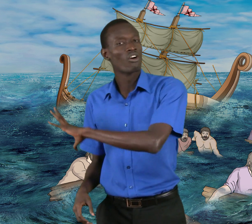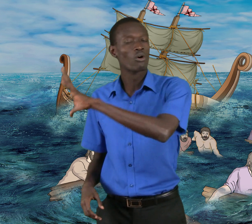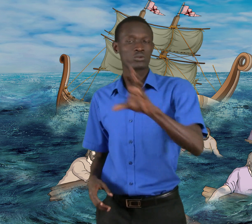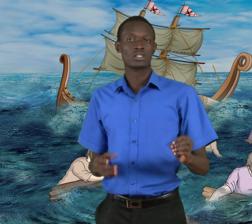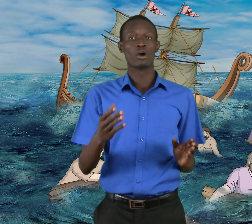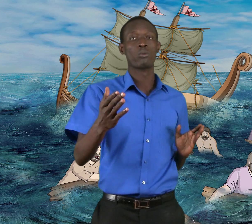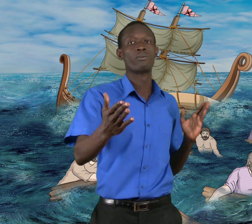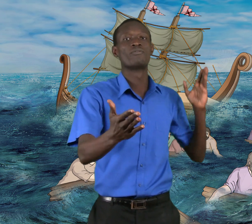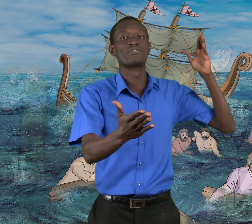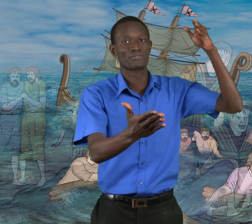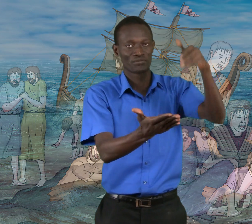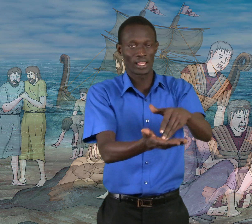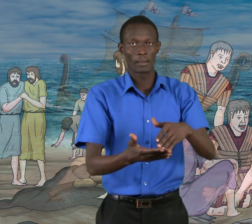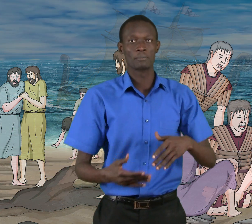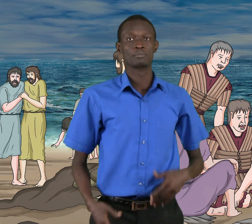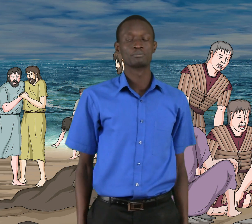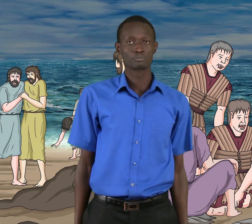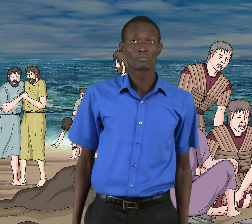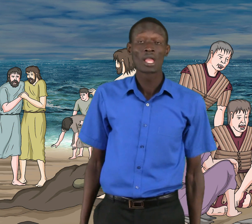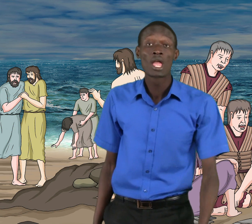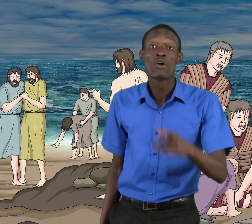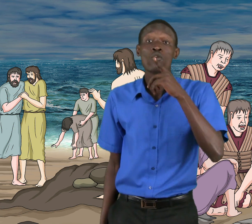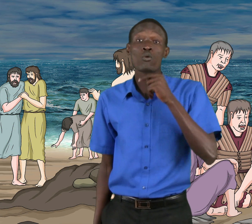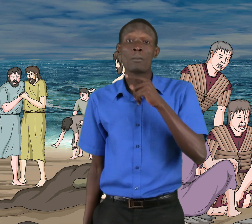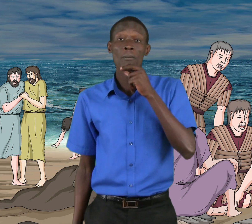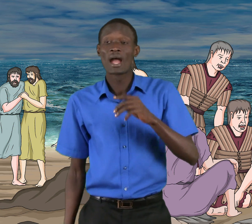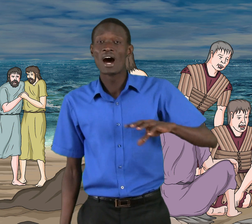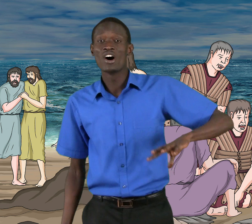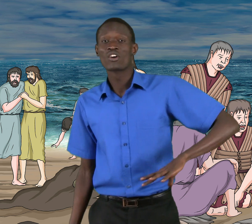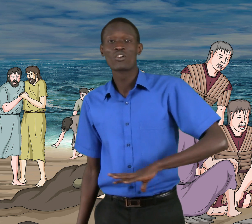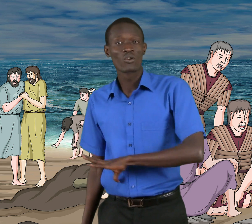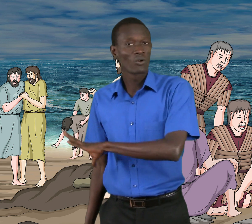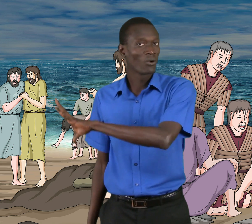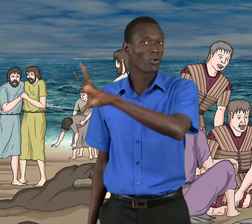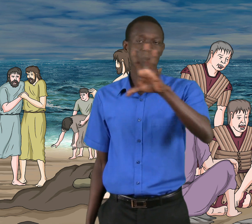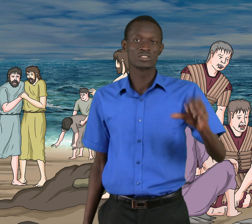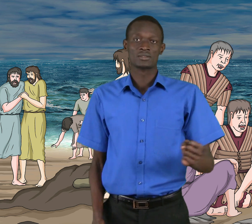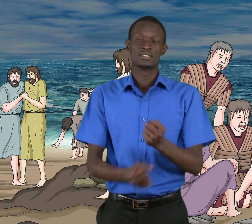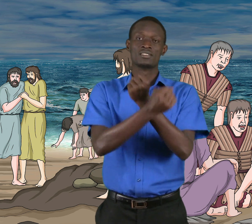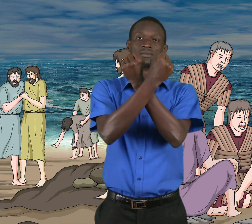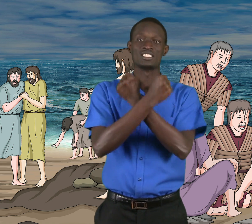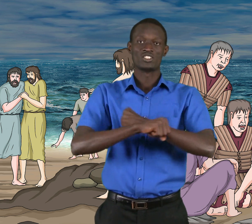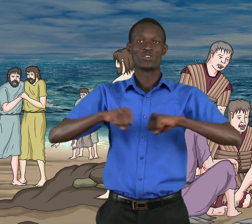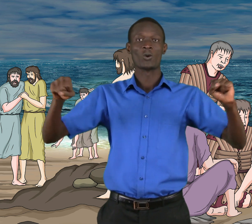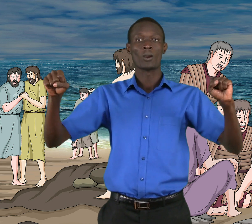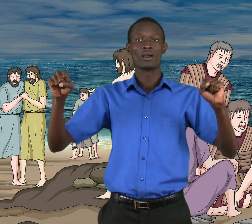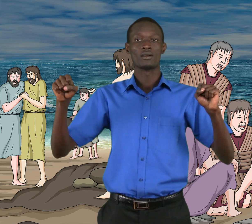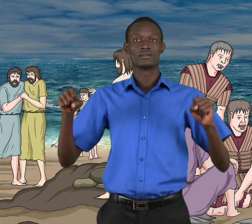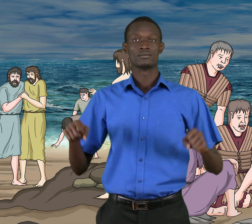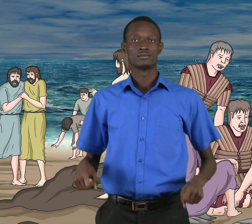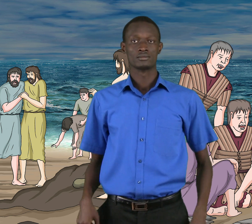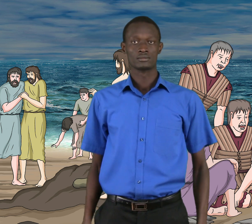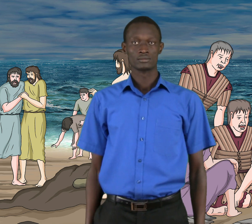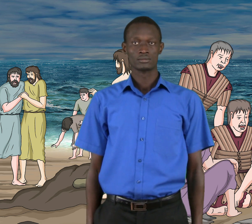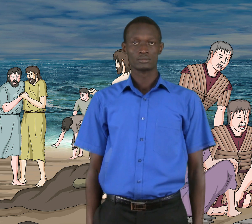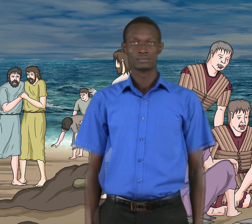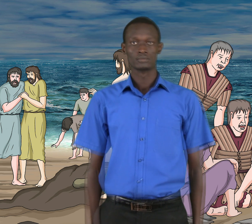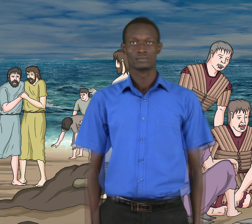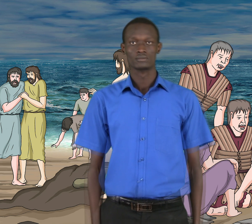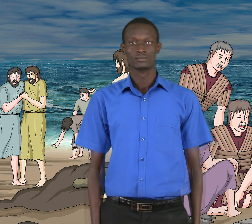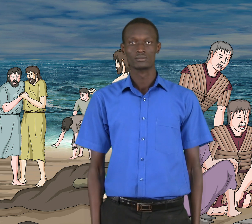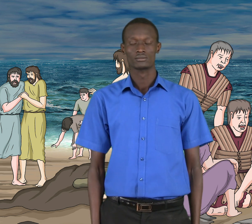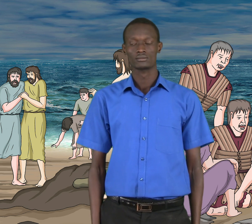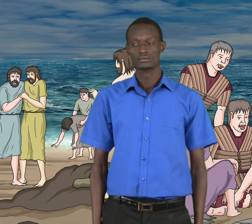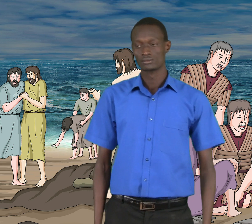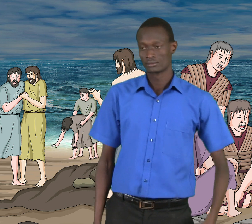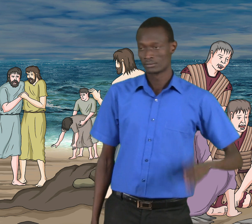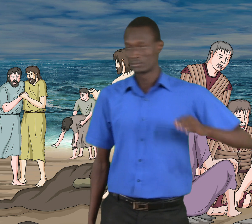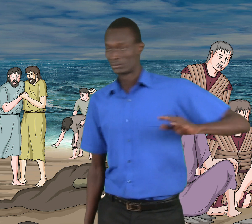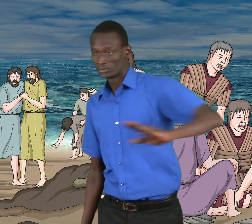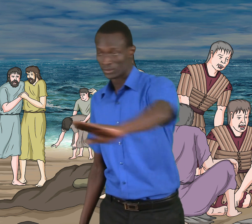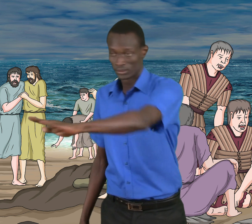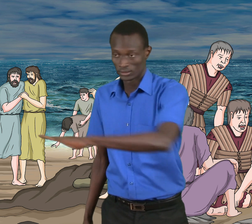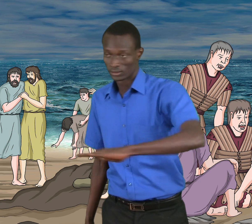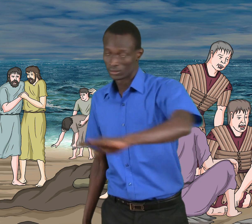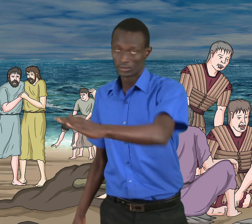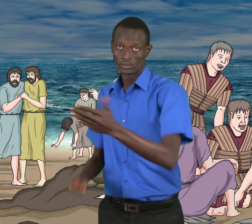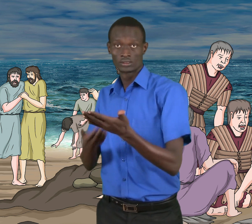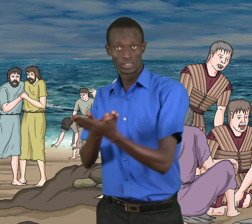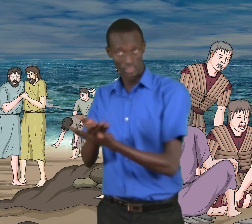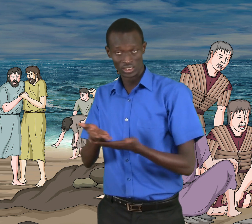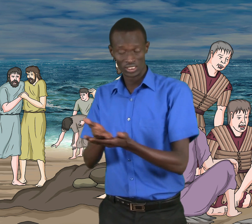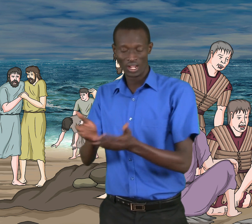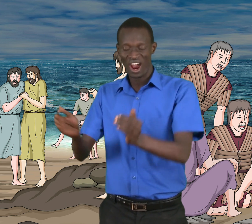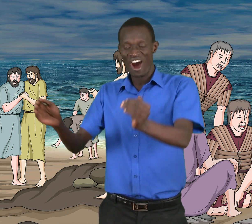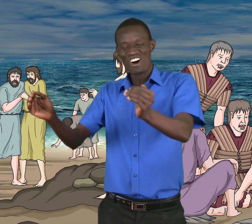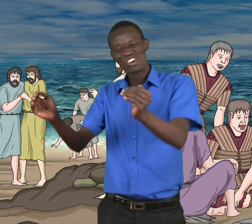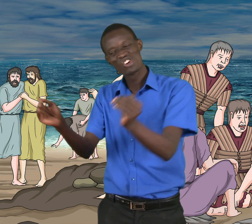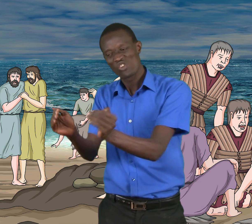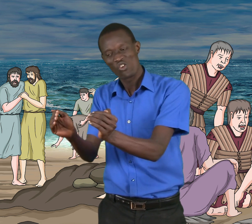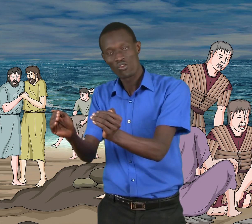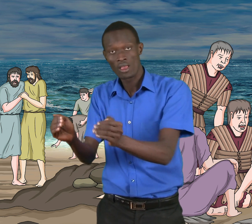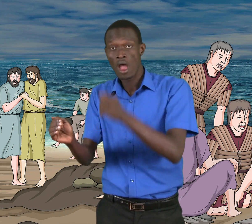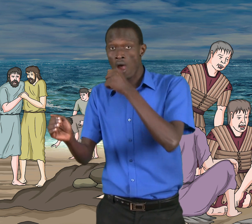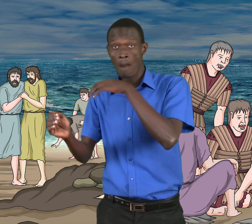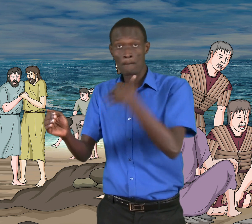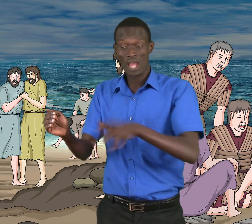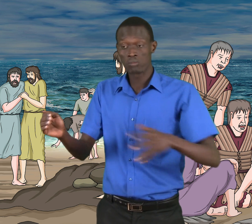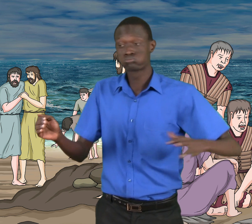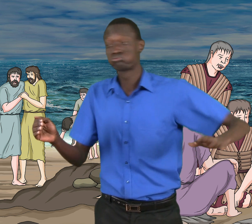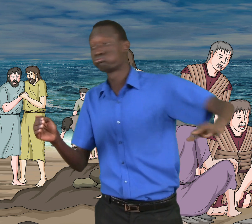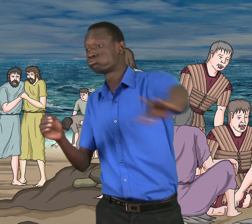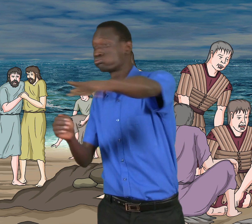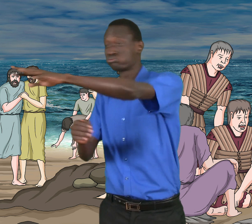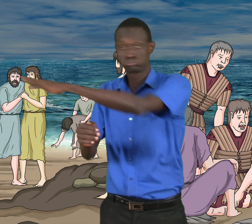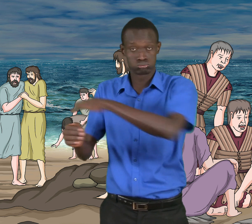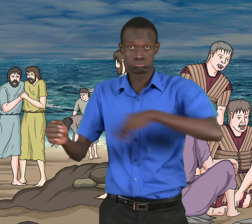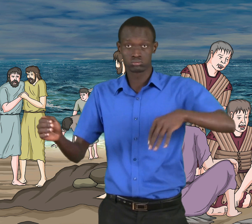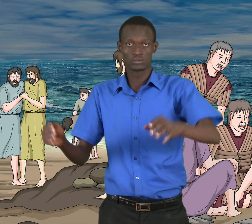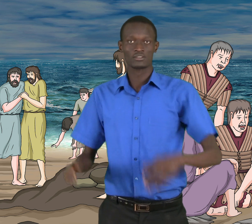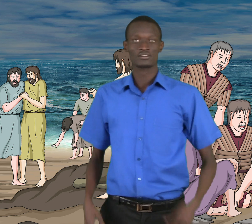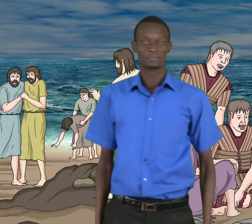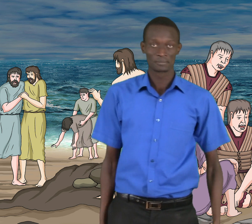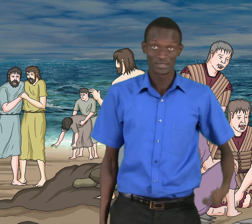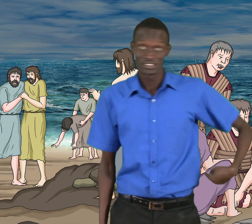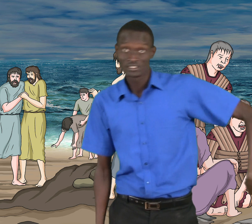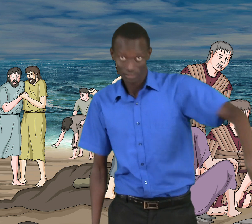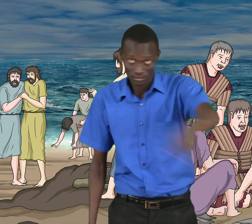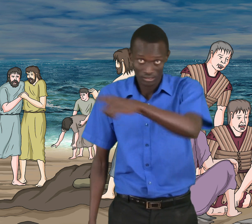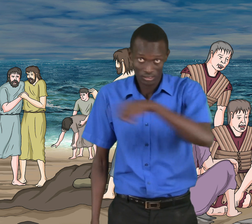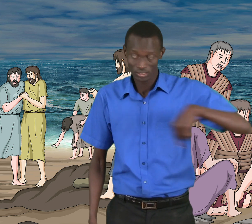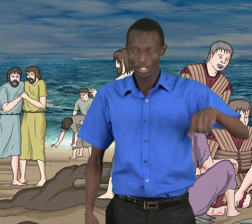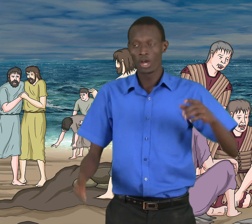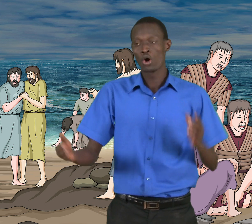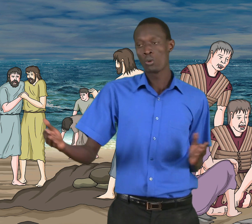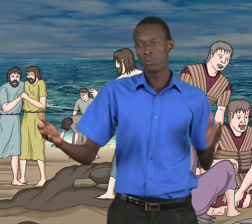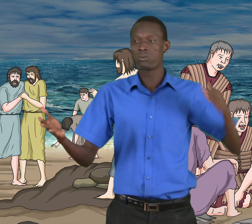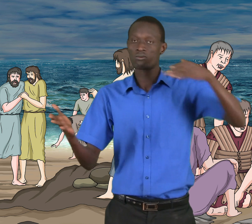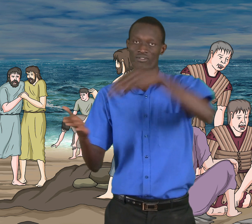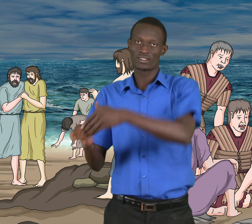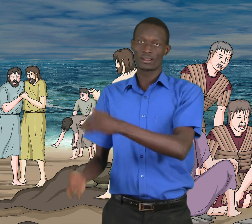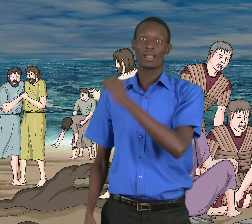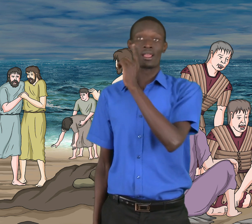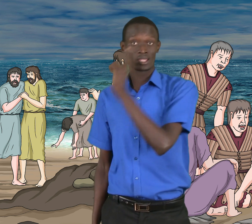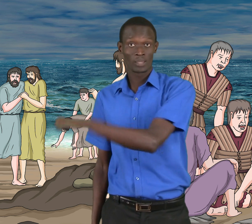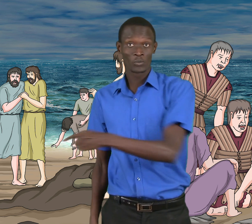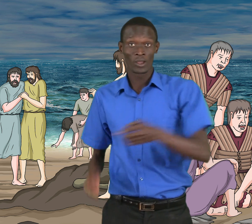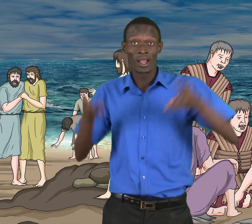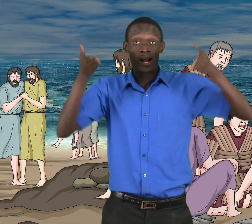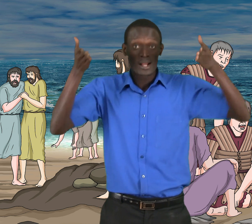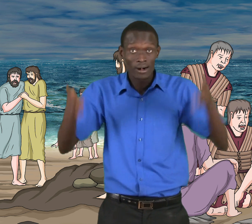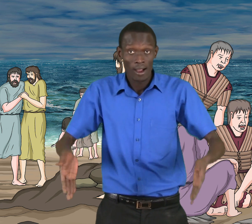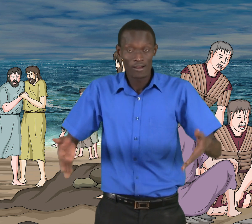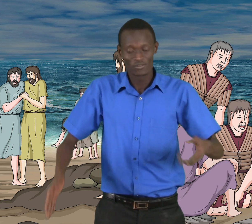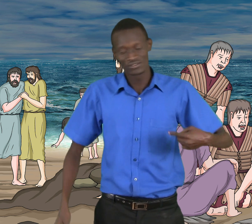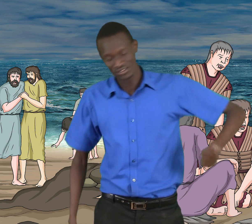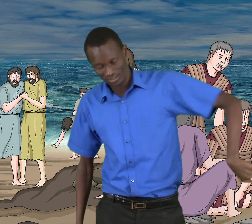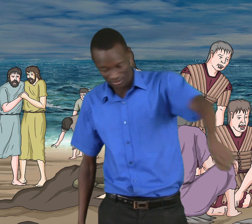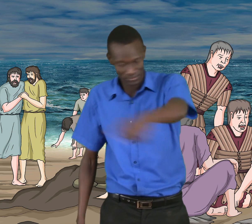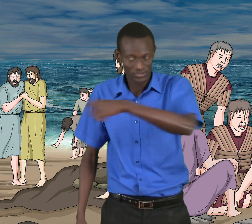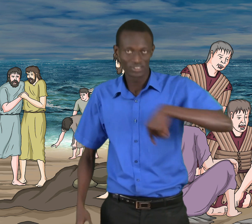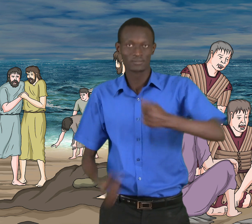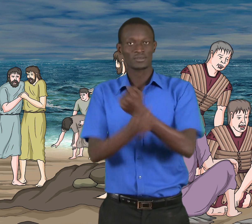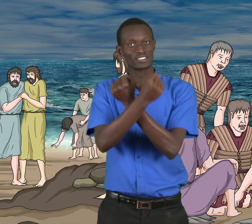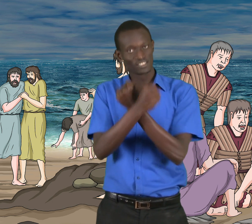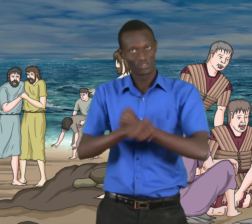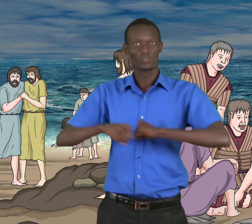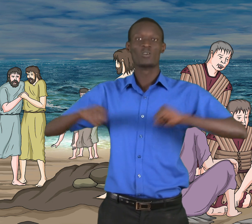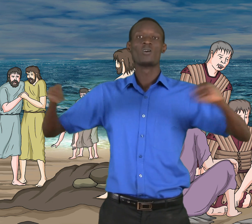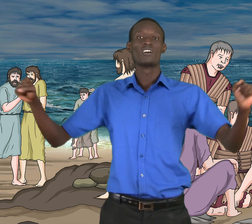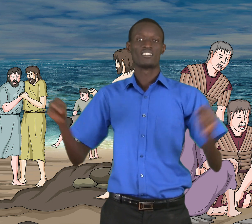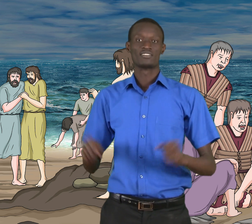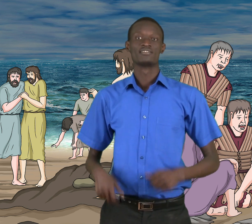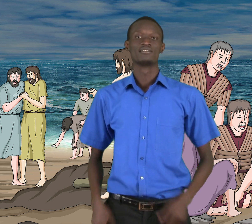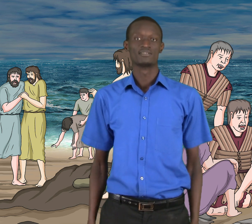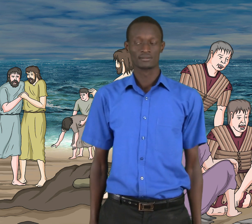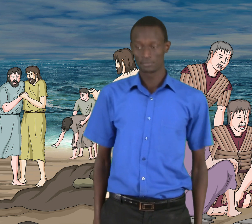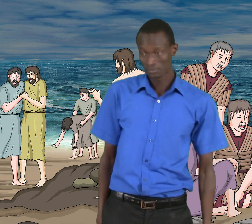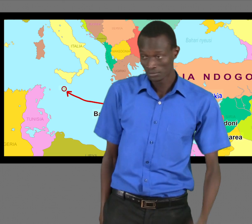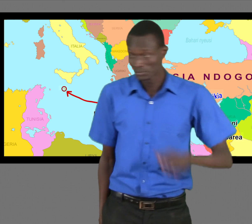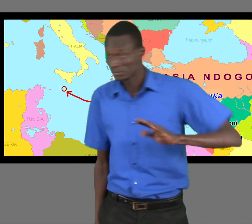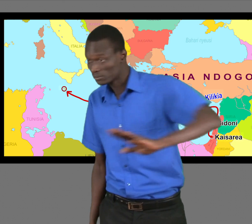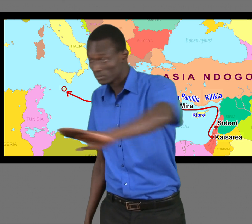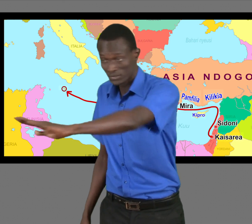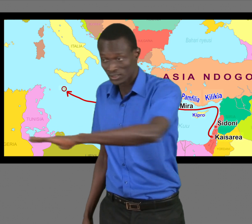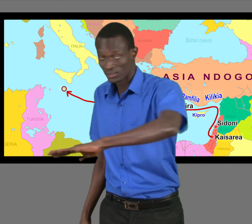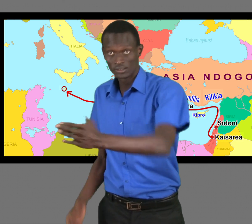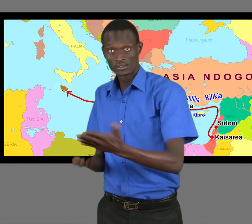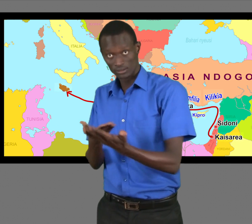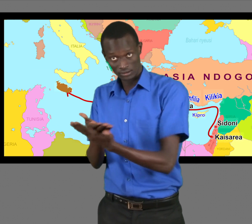In this way everyone was brought safely to land.